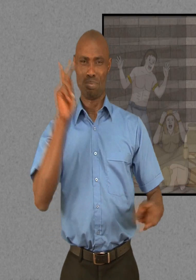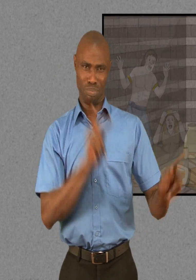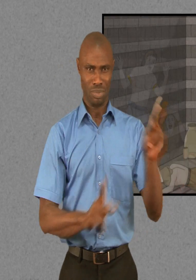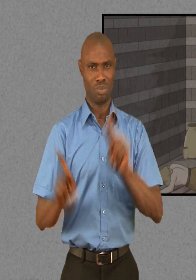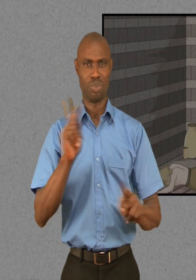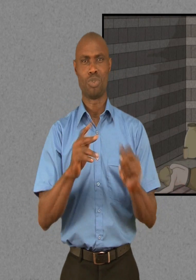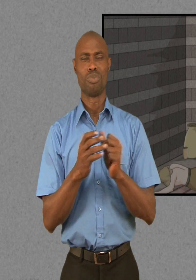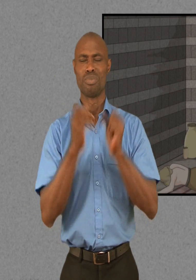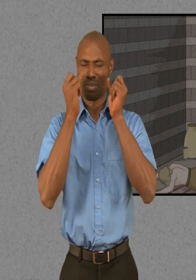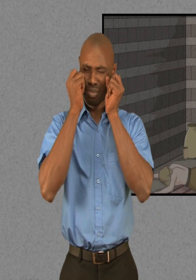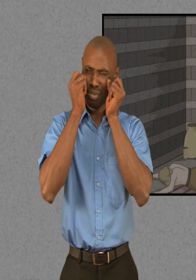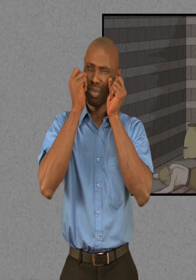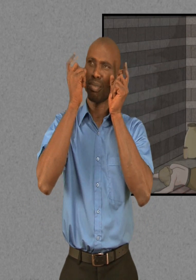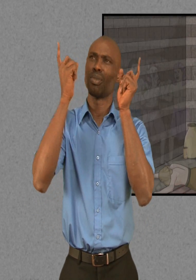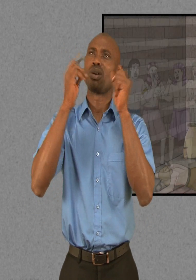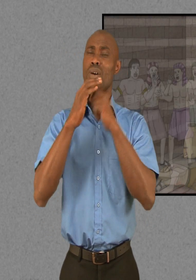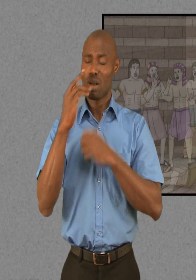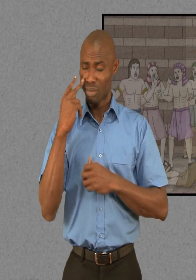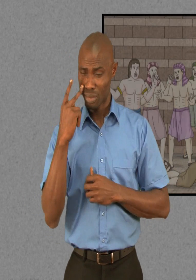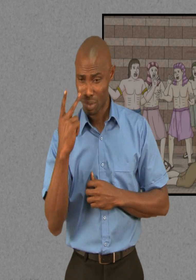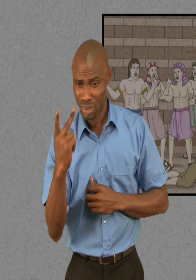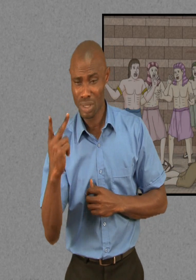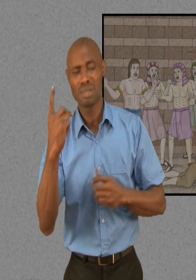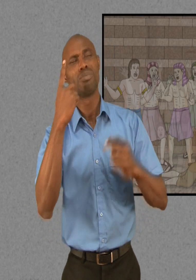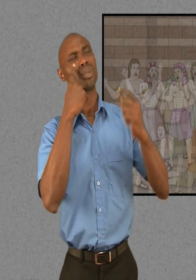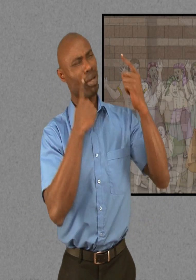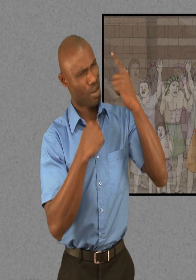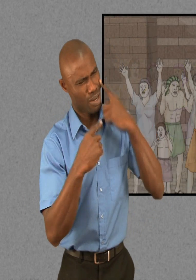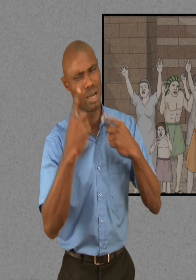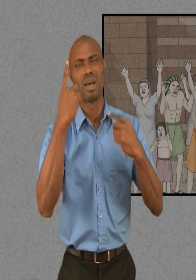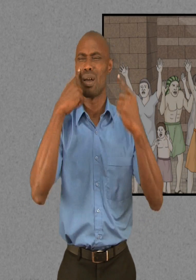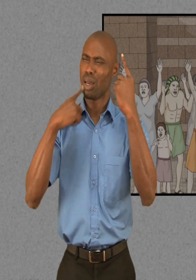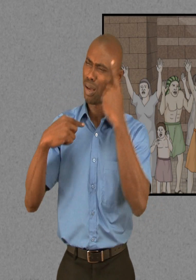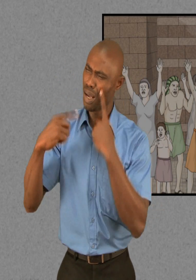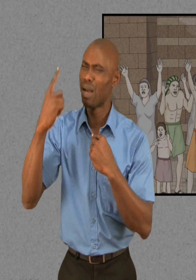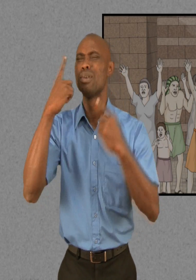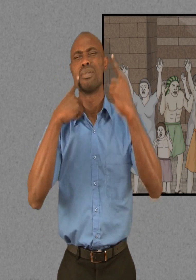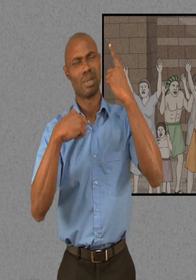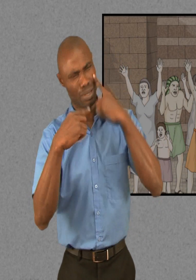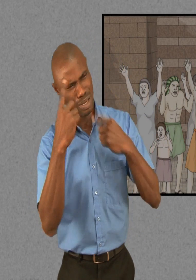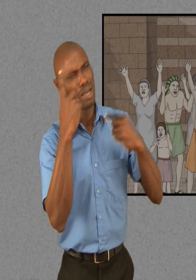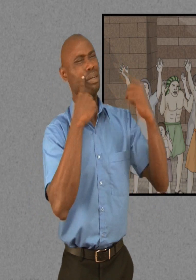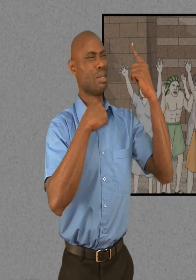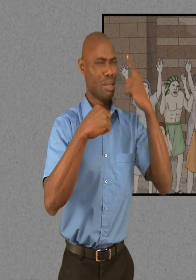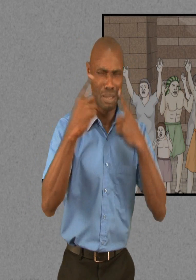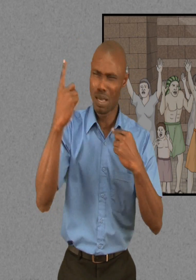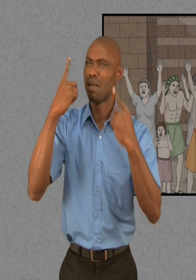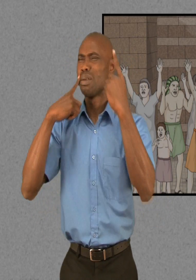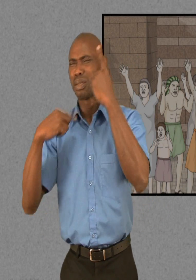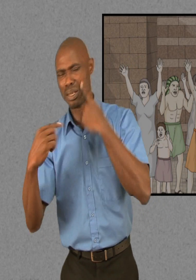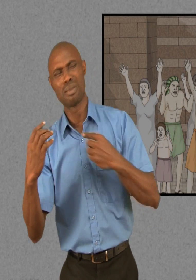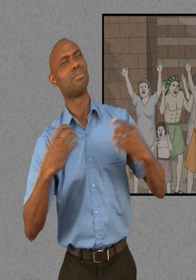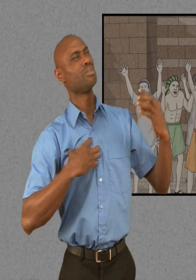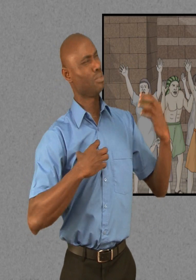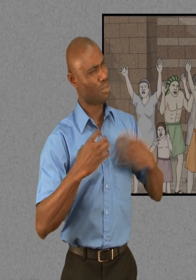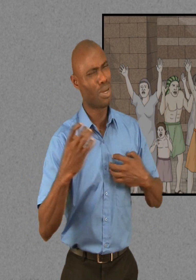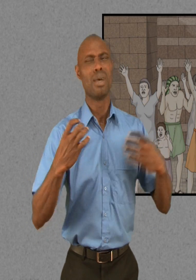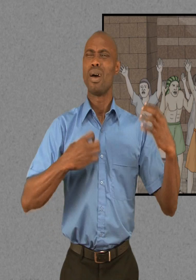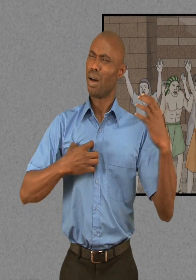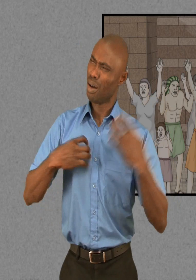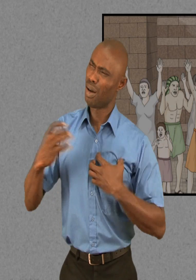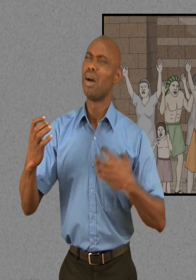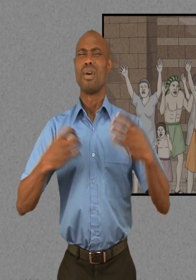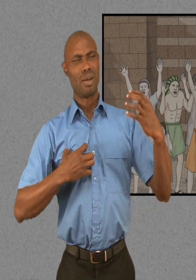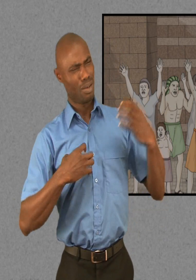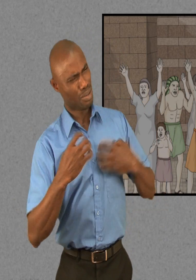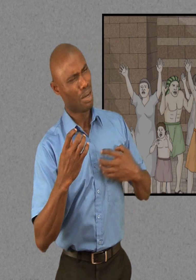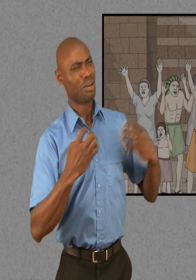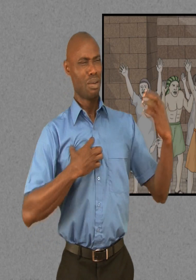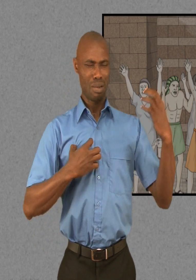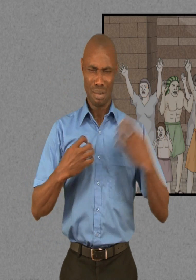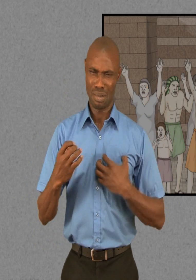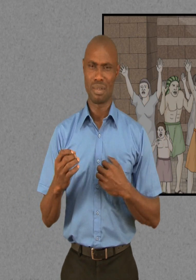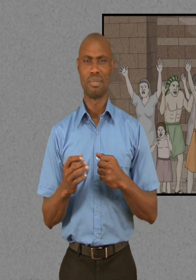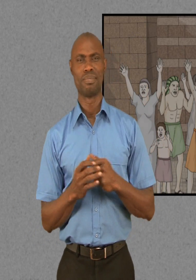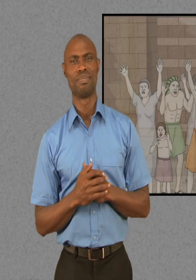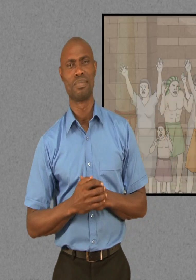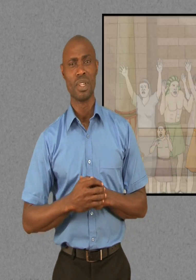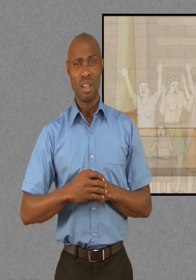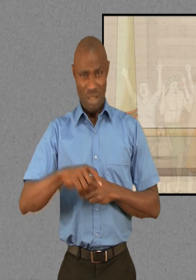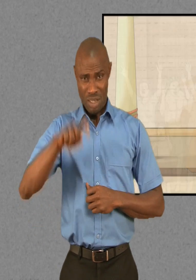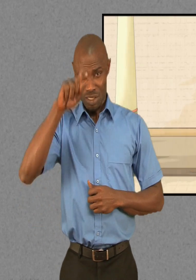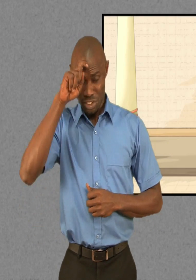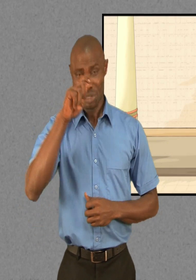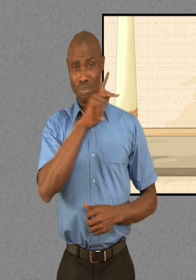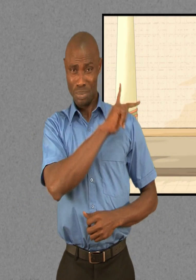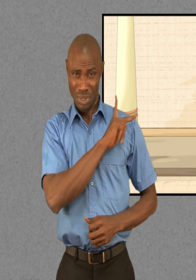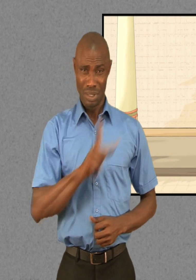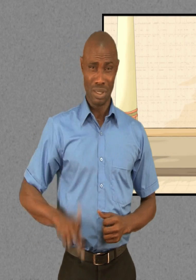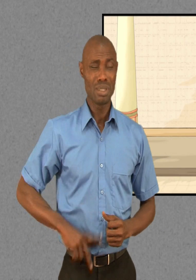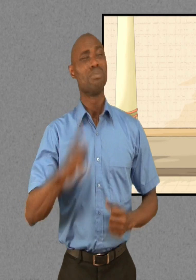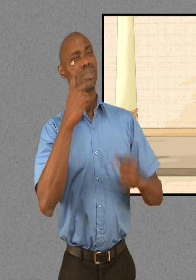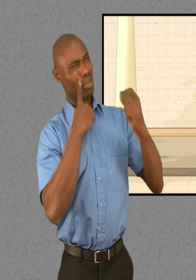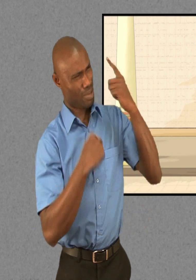for there was no house without someone dead.